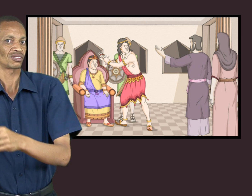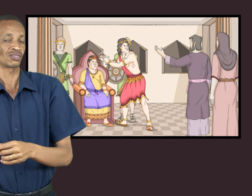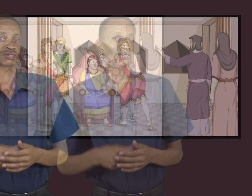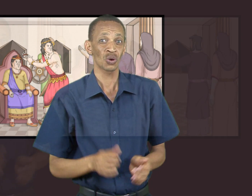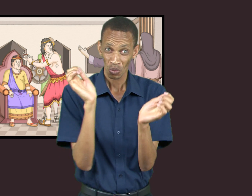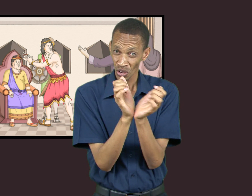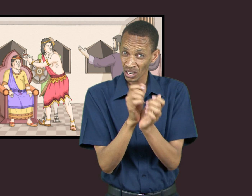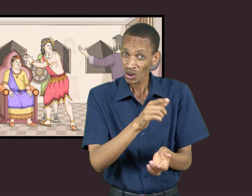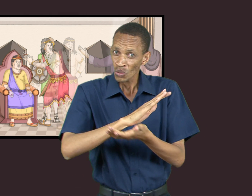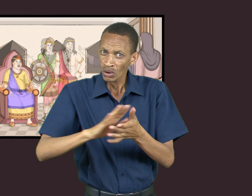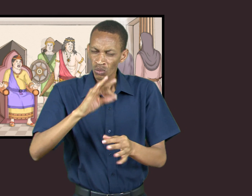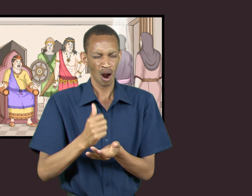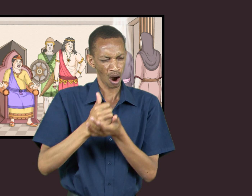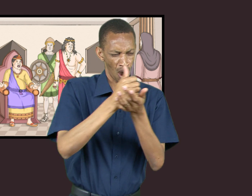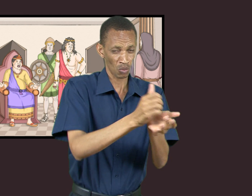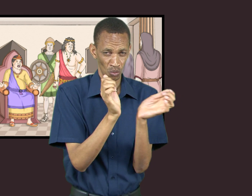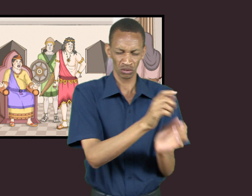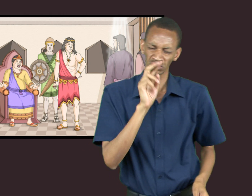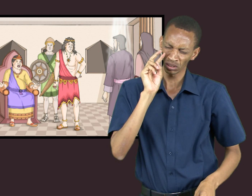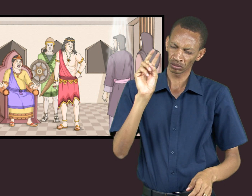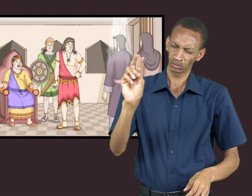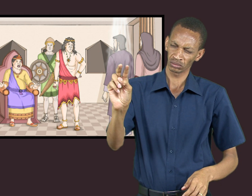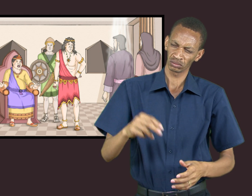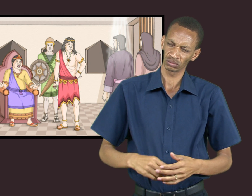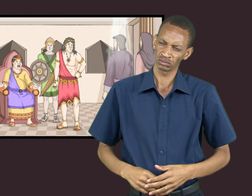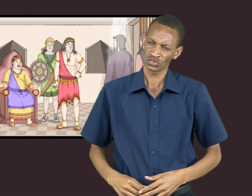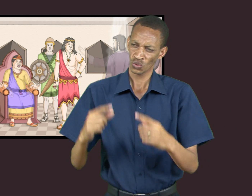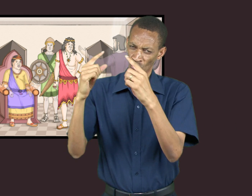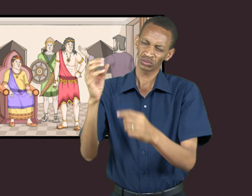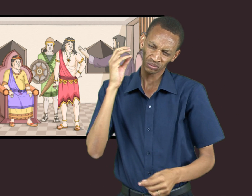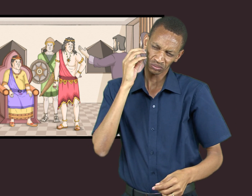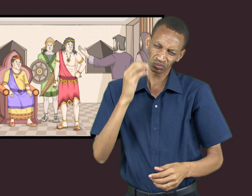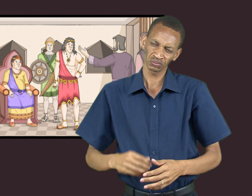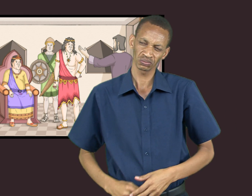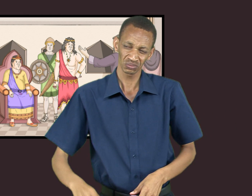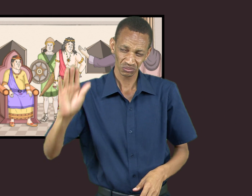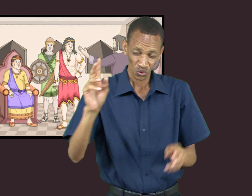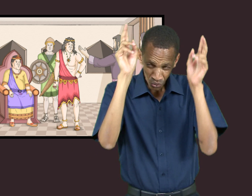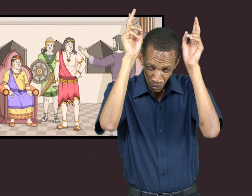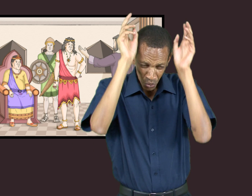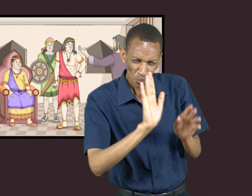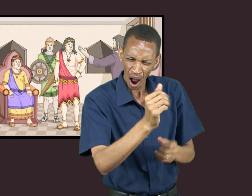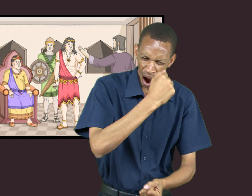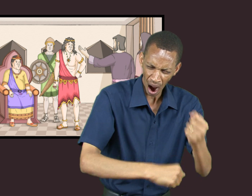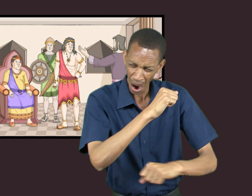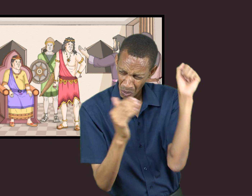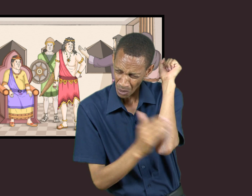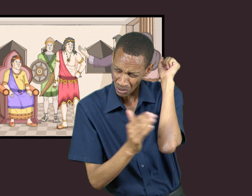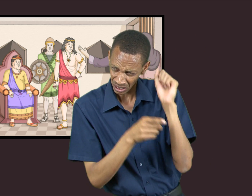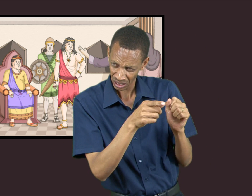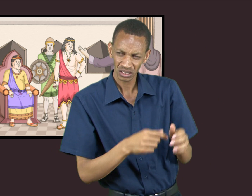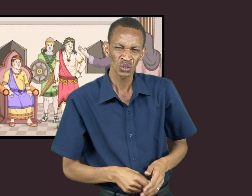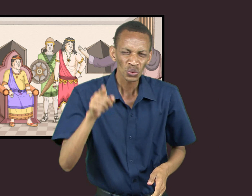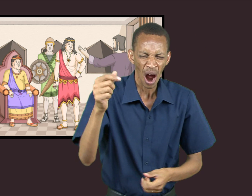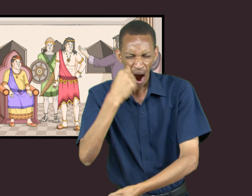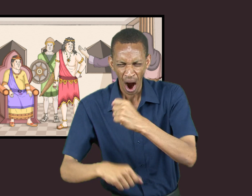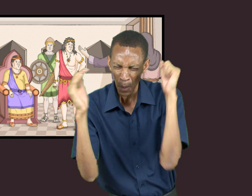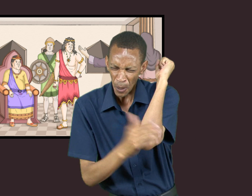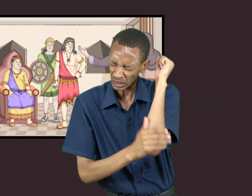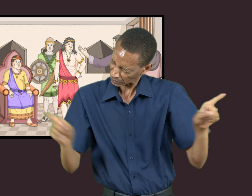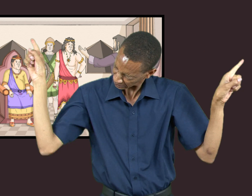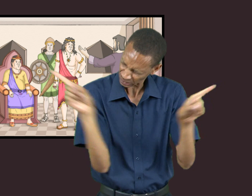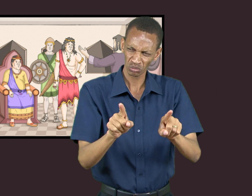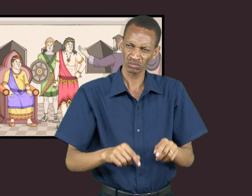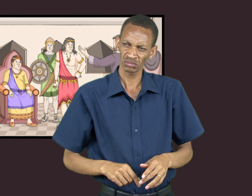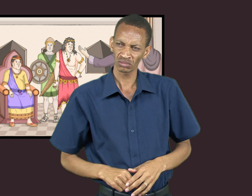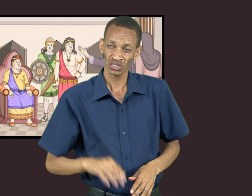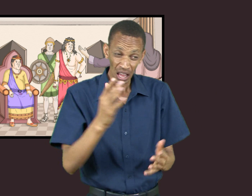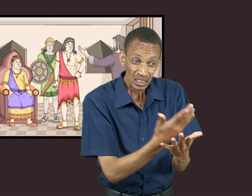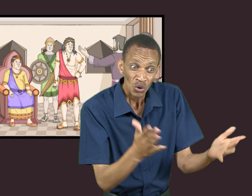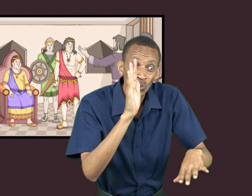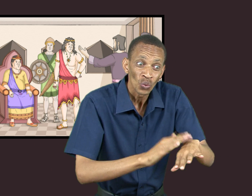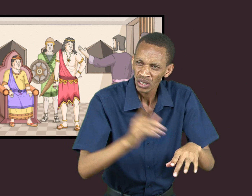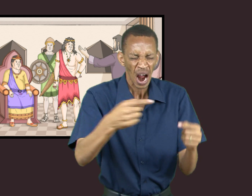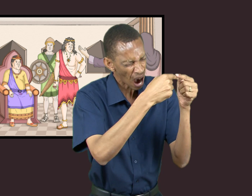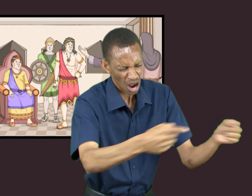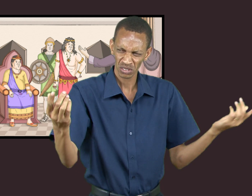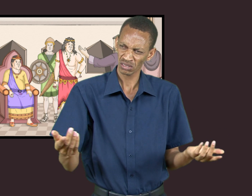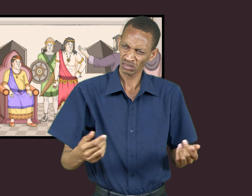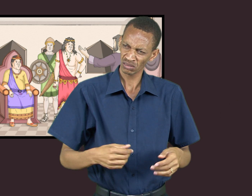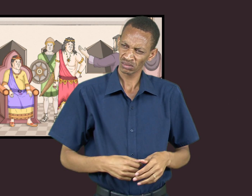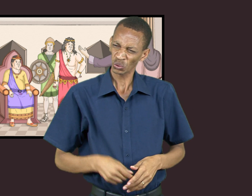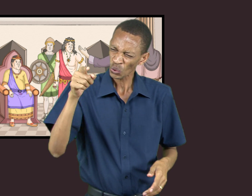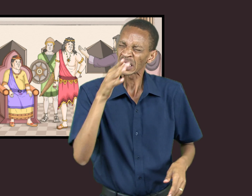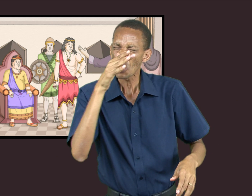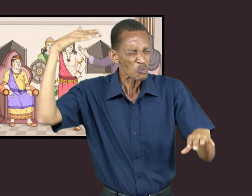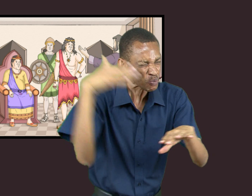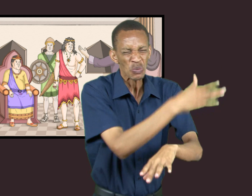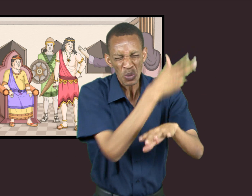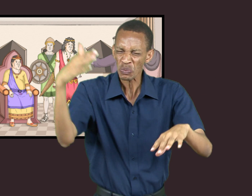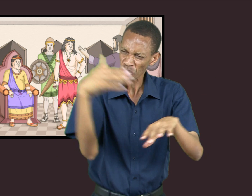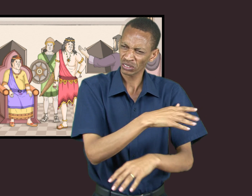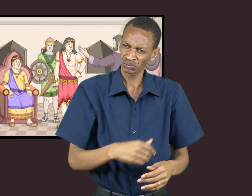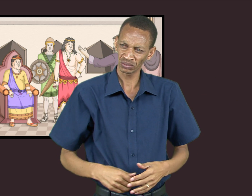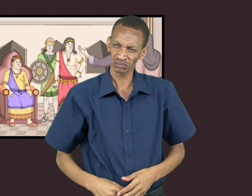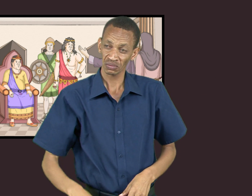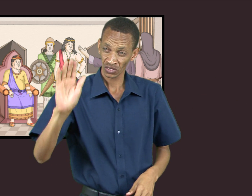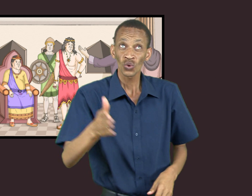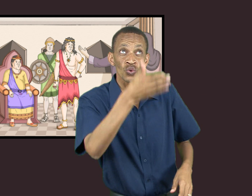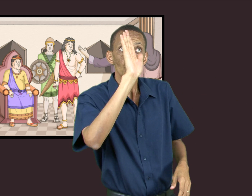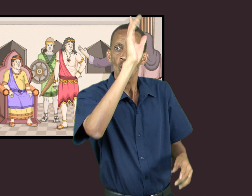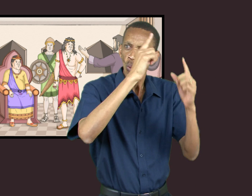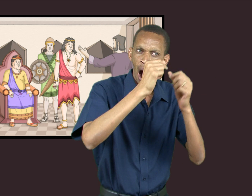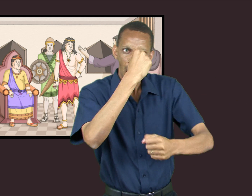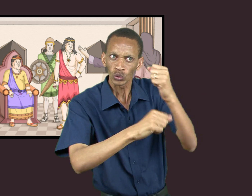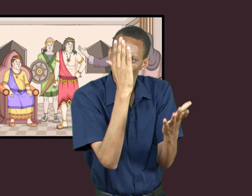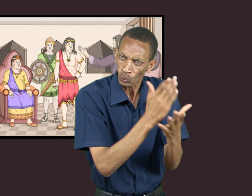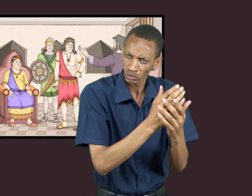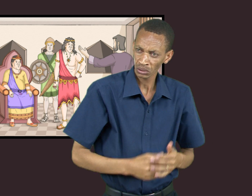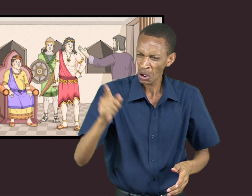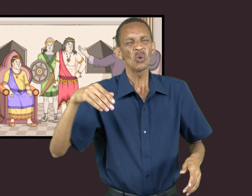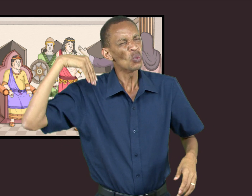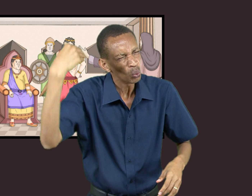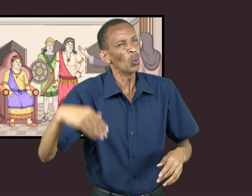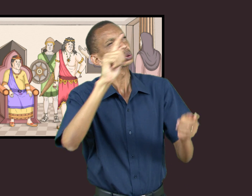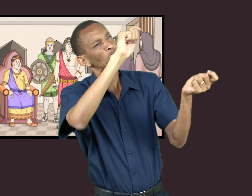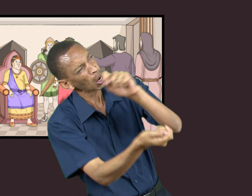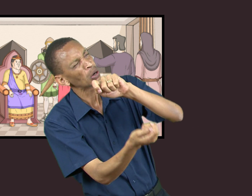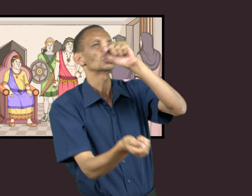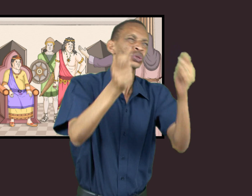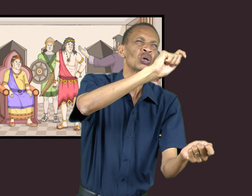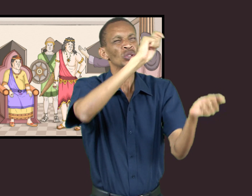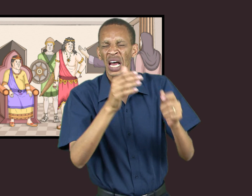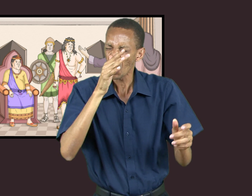Then Saul, who was also called Paul, filled with the Holy Spirit, looked directly at Elymas and said, “O child of the devil and enemy of all righteousness, you are full of all kinds of deceit and trickery!